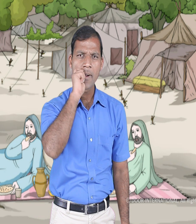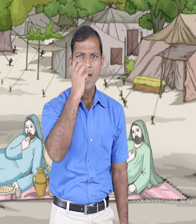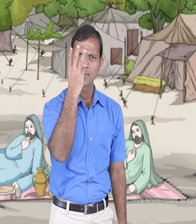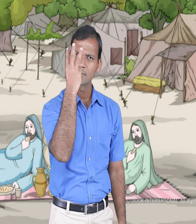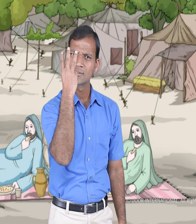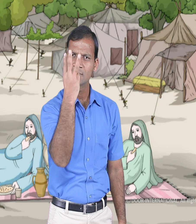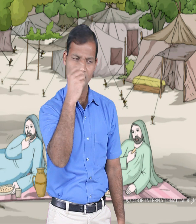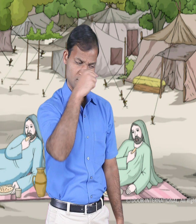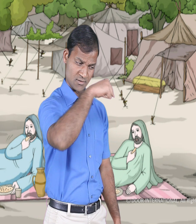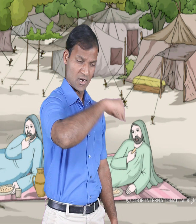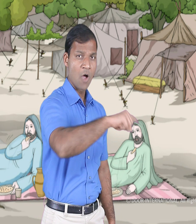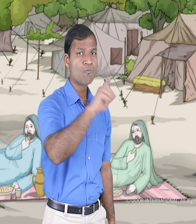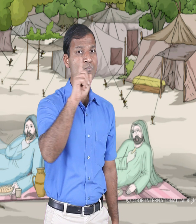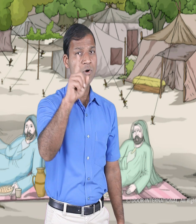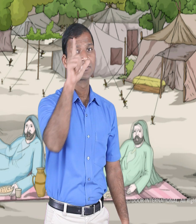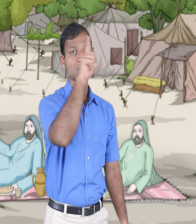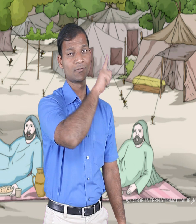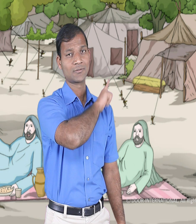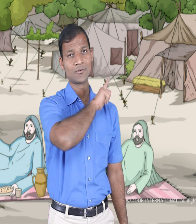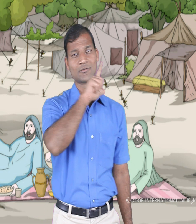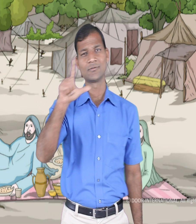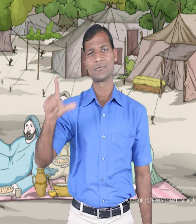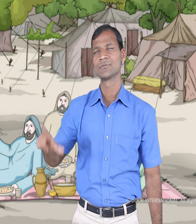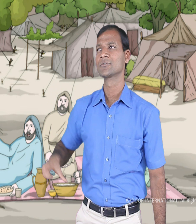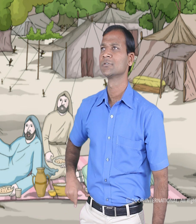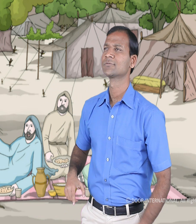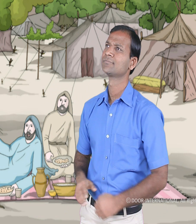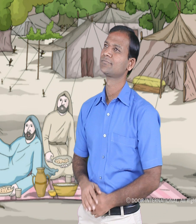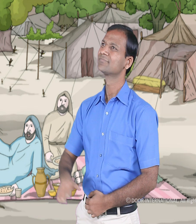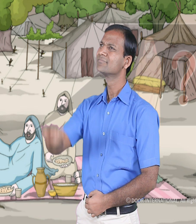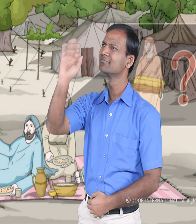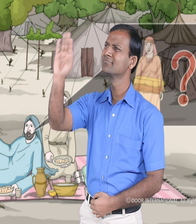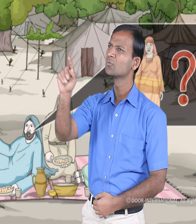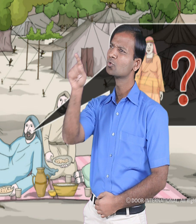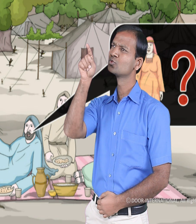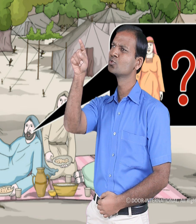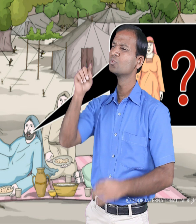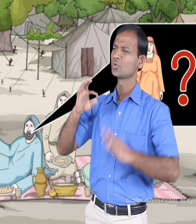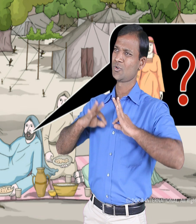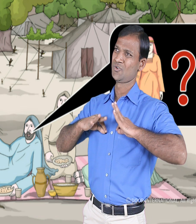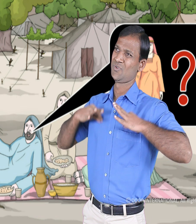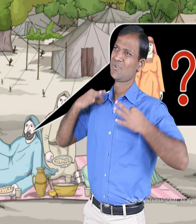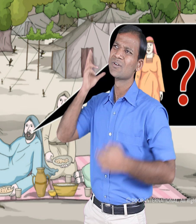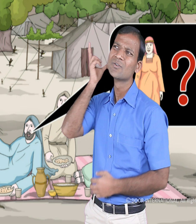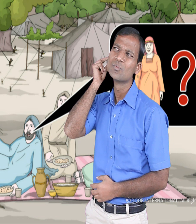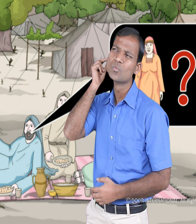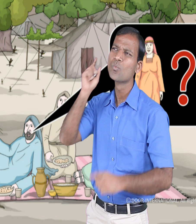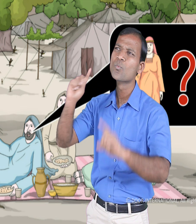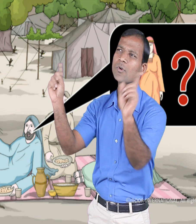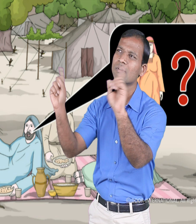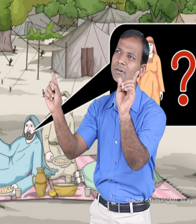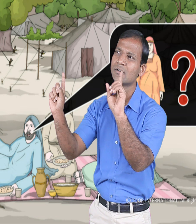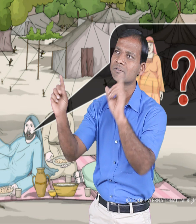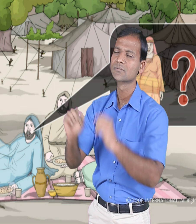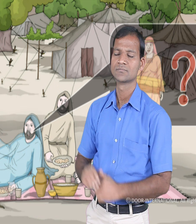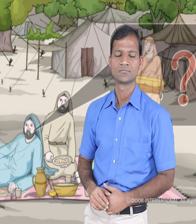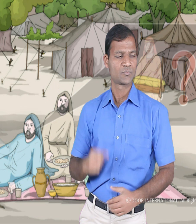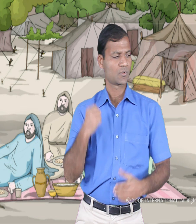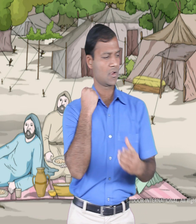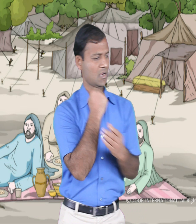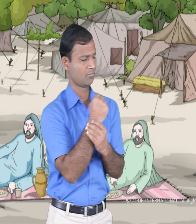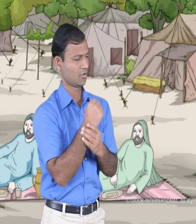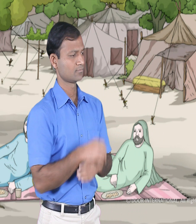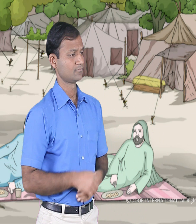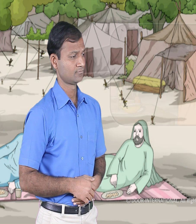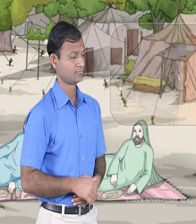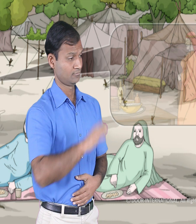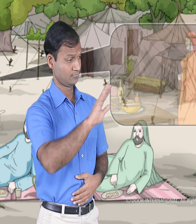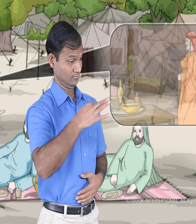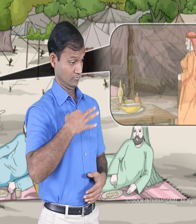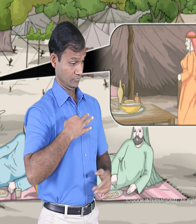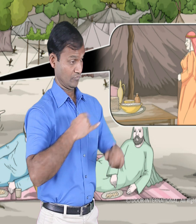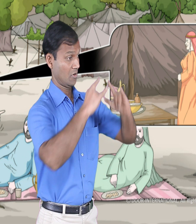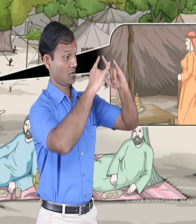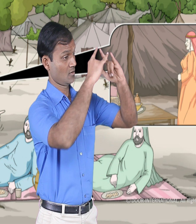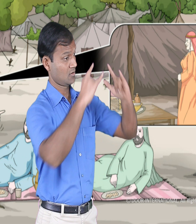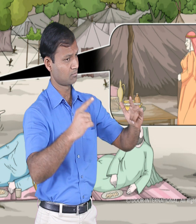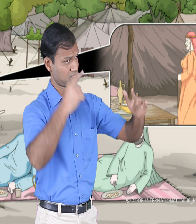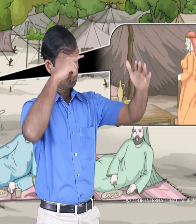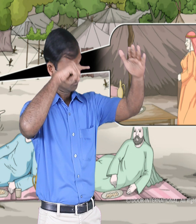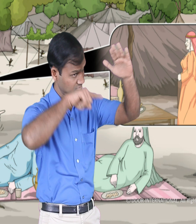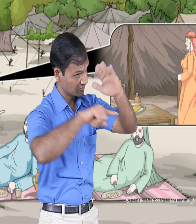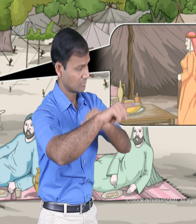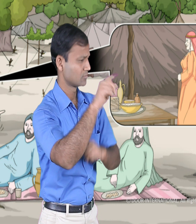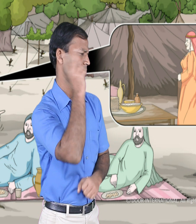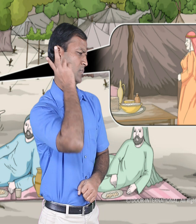“Where is your wife Sarah?” they asked.